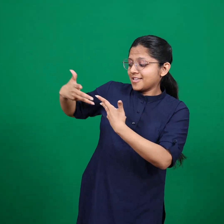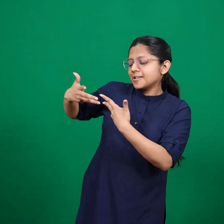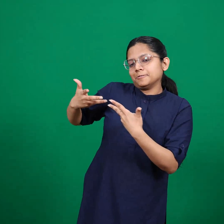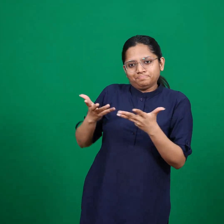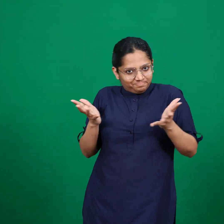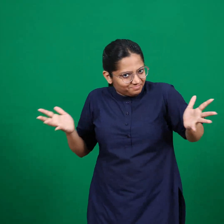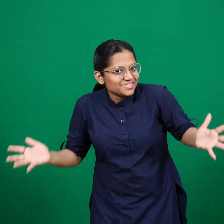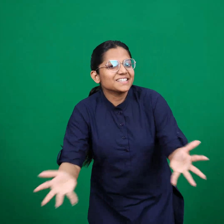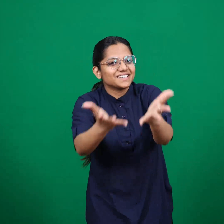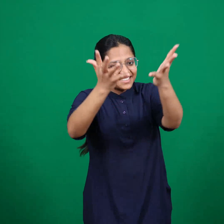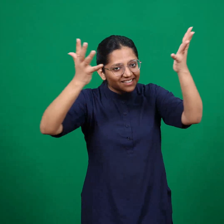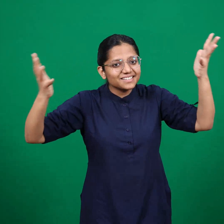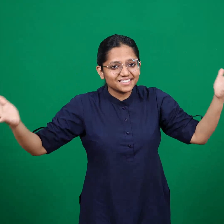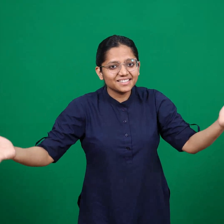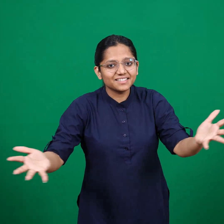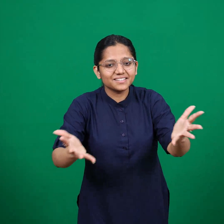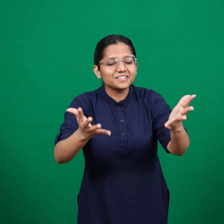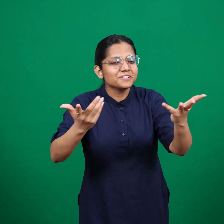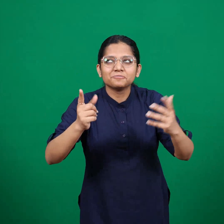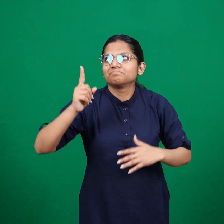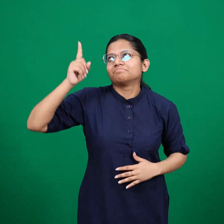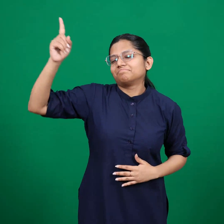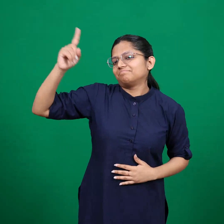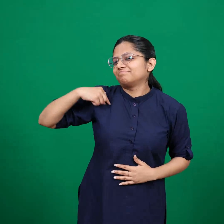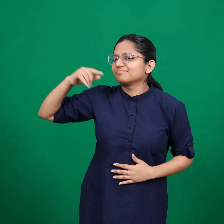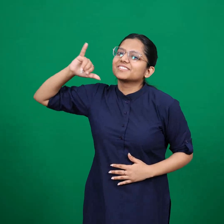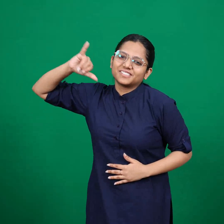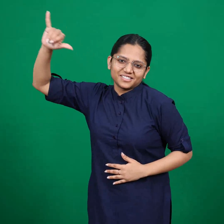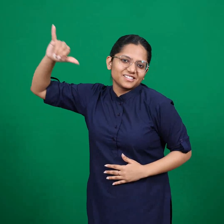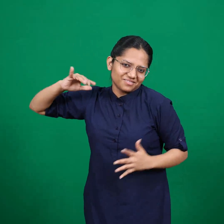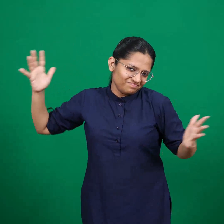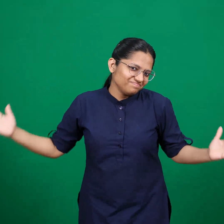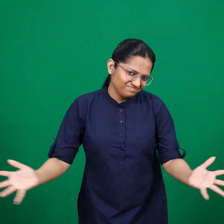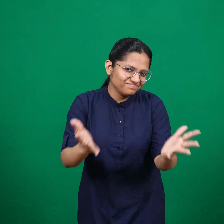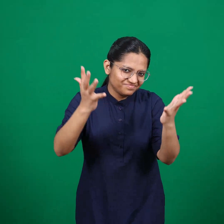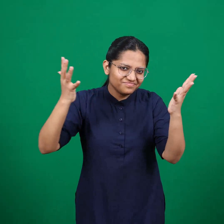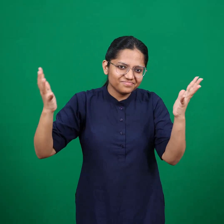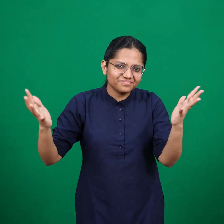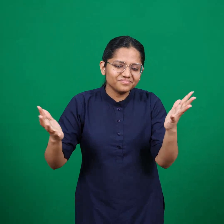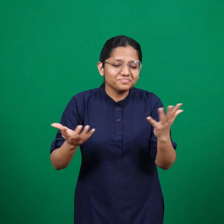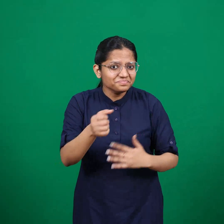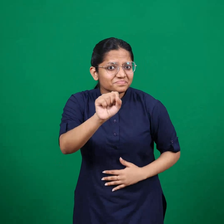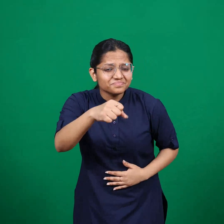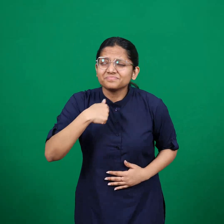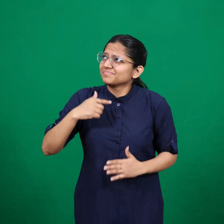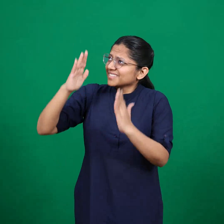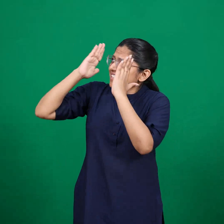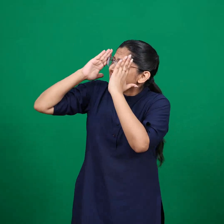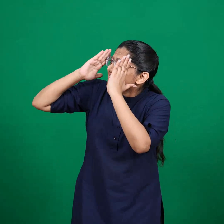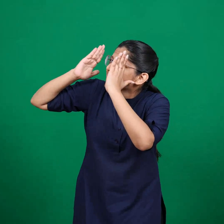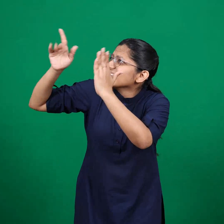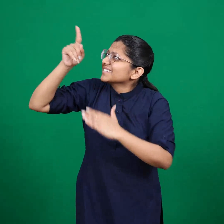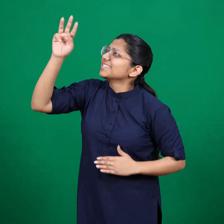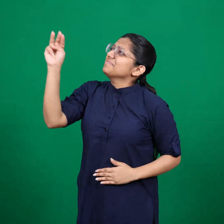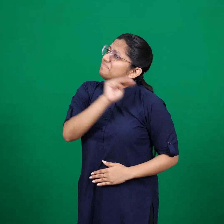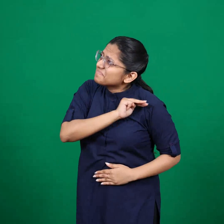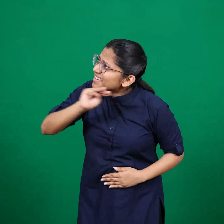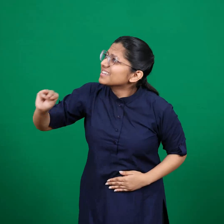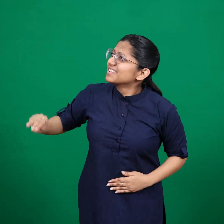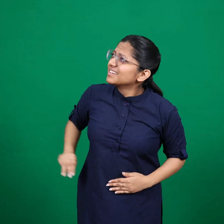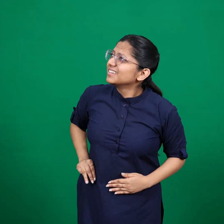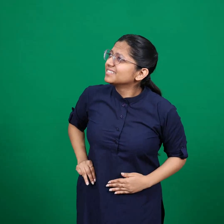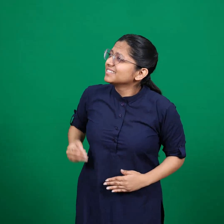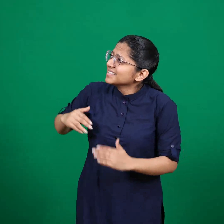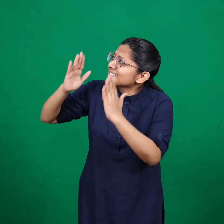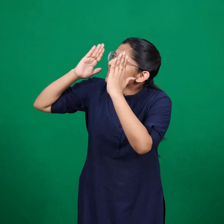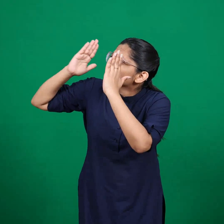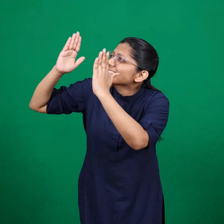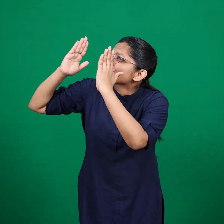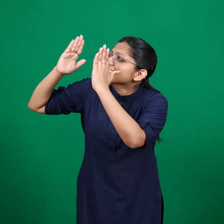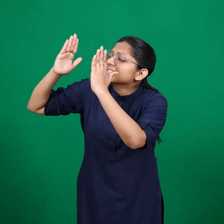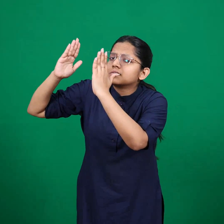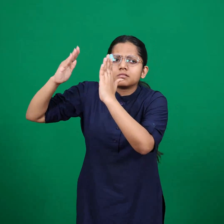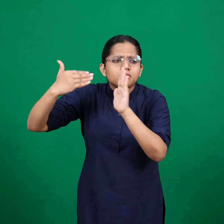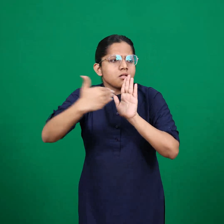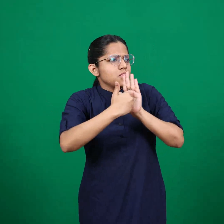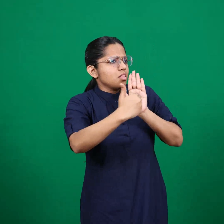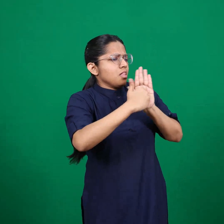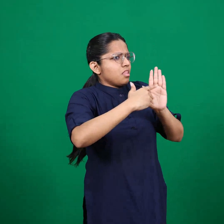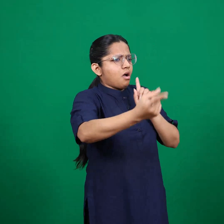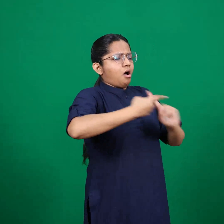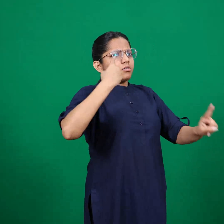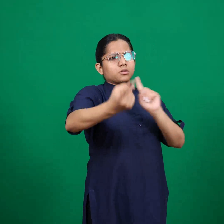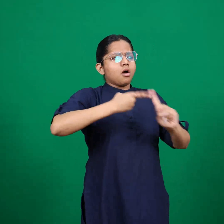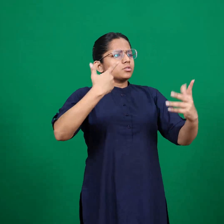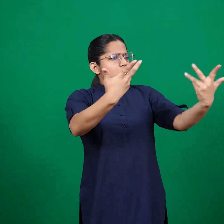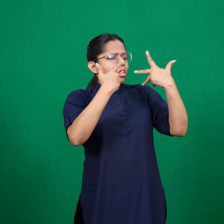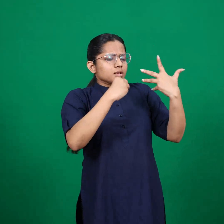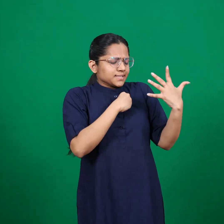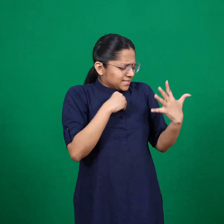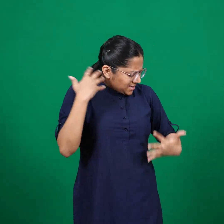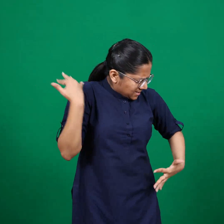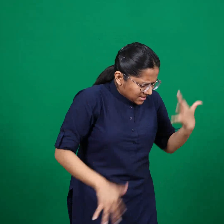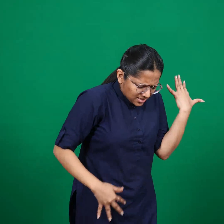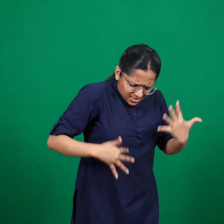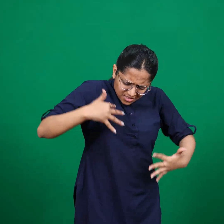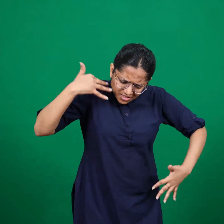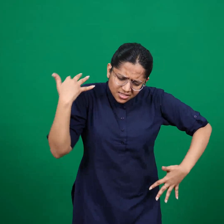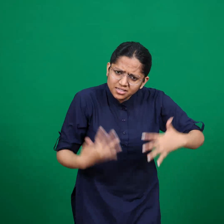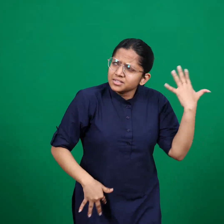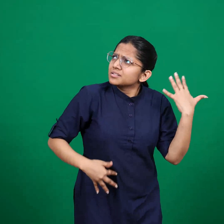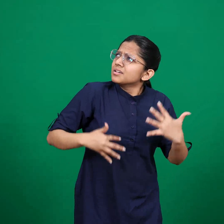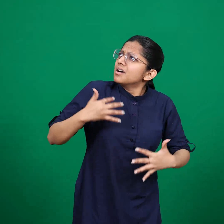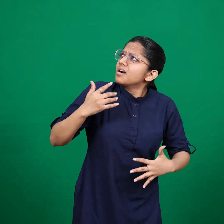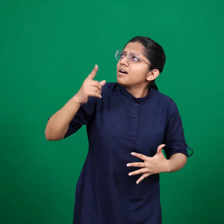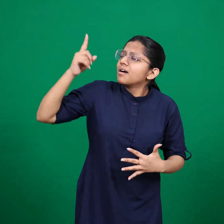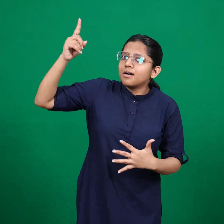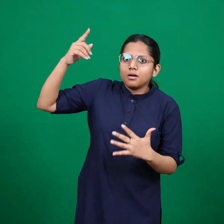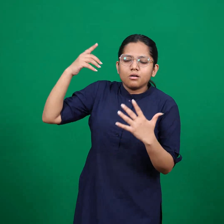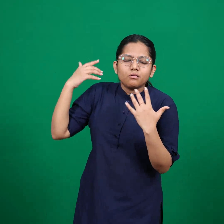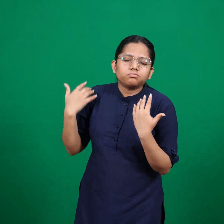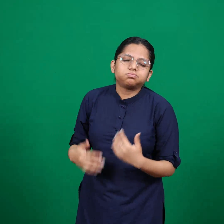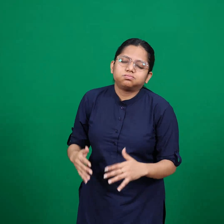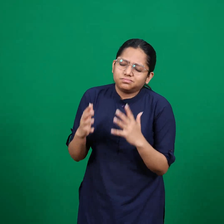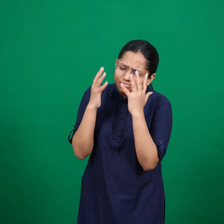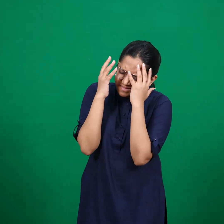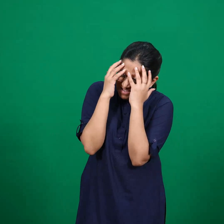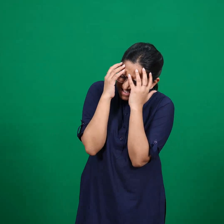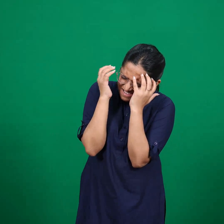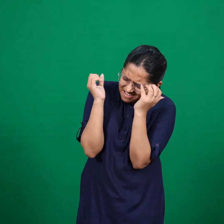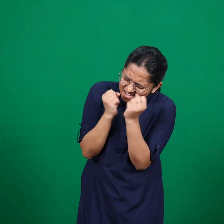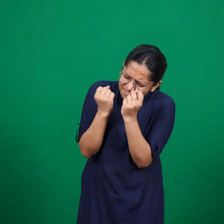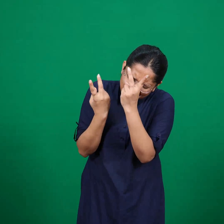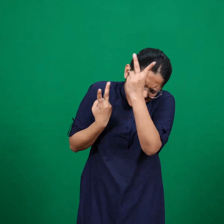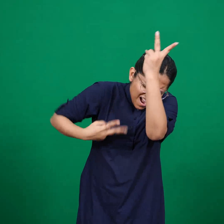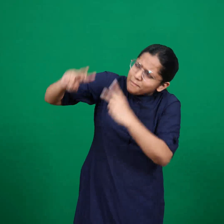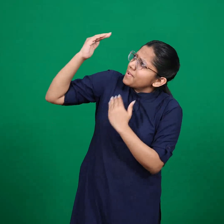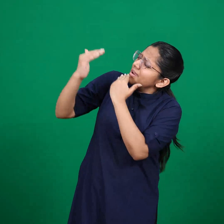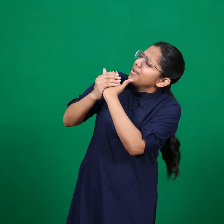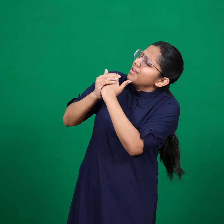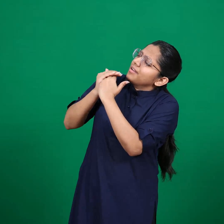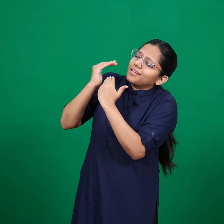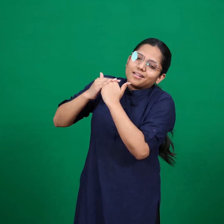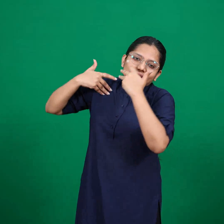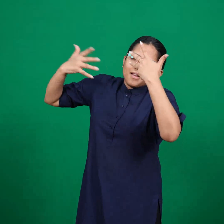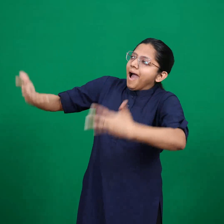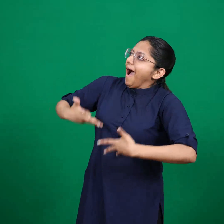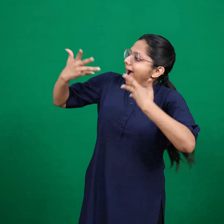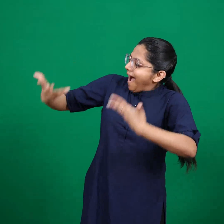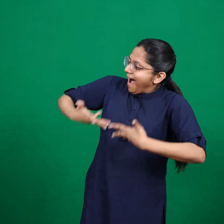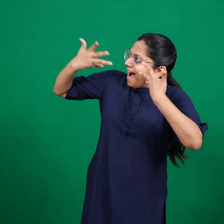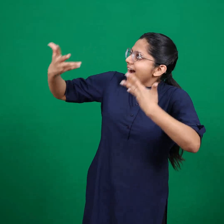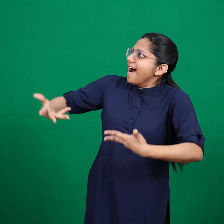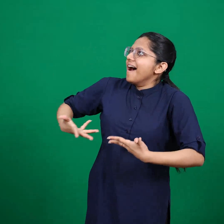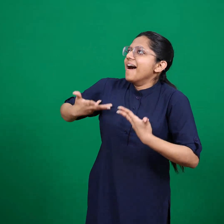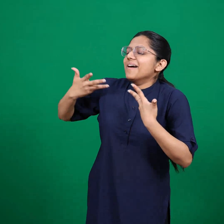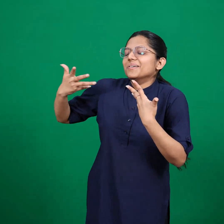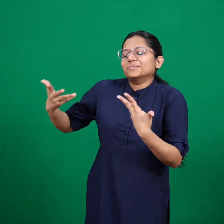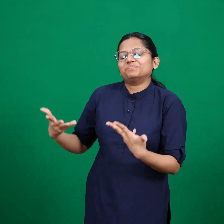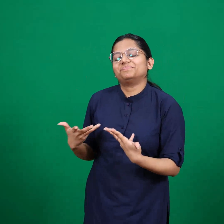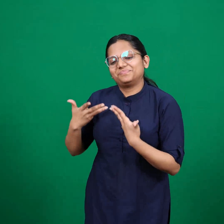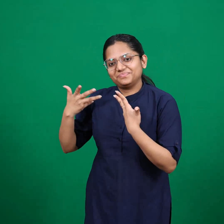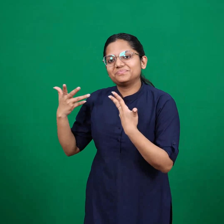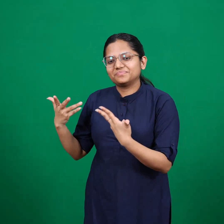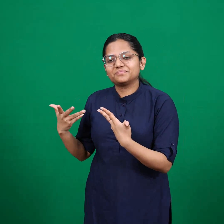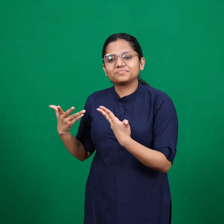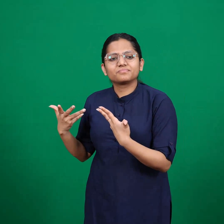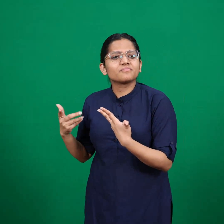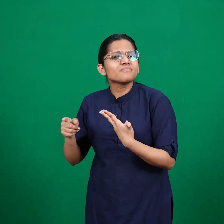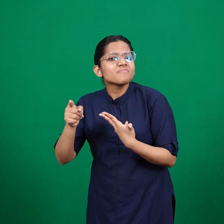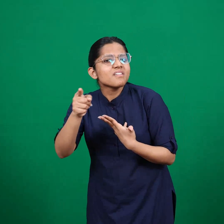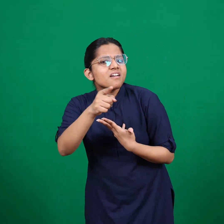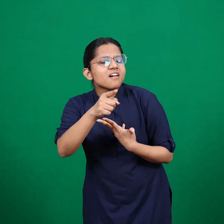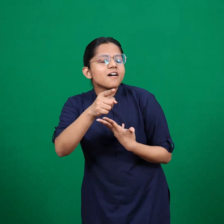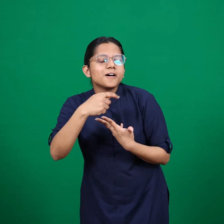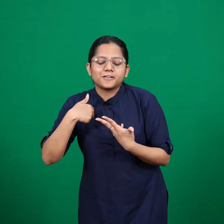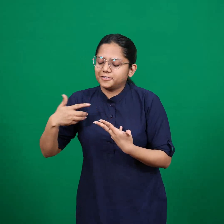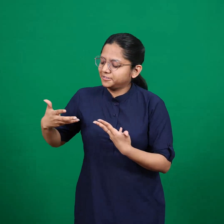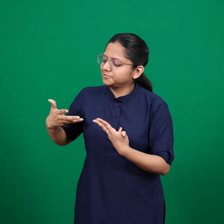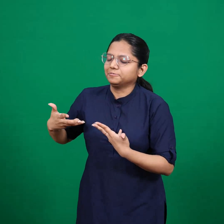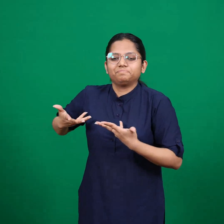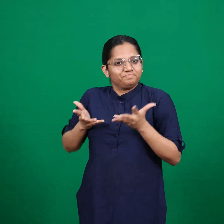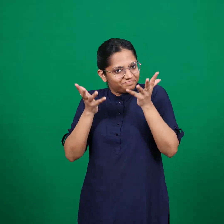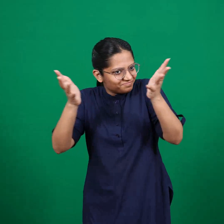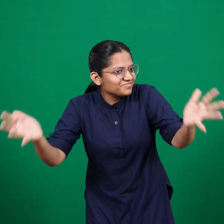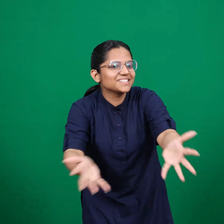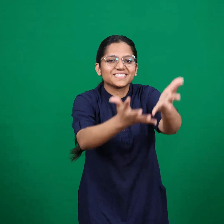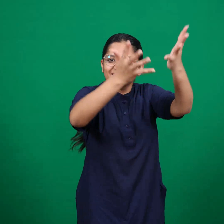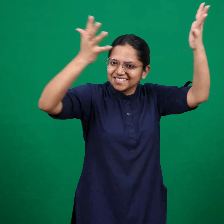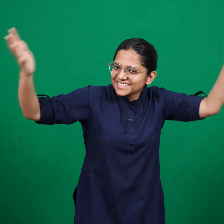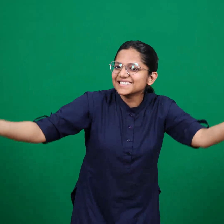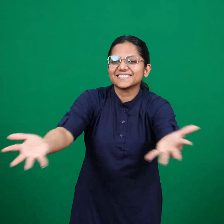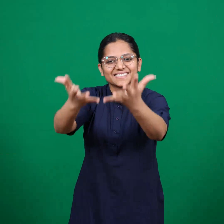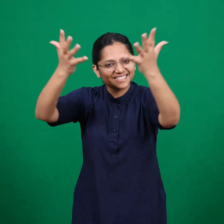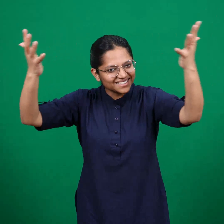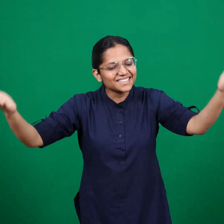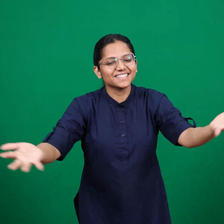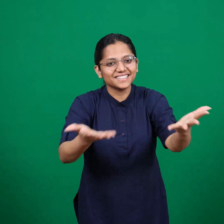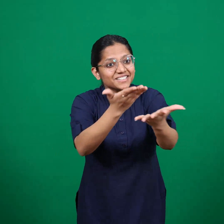For just as the sufferings of Christ overflow to us, so also through Christ our comfort overflows.